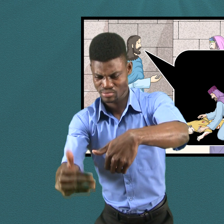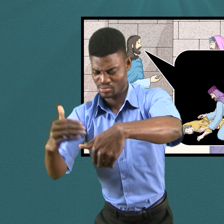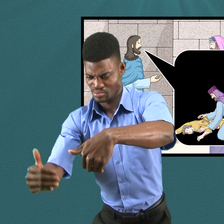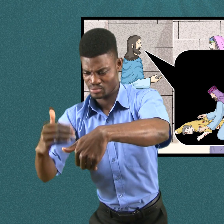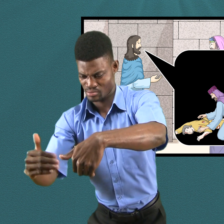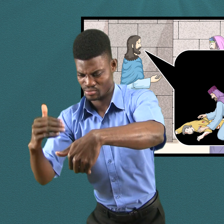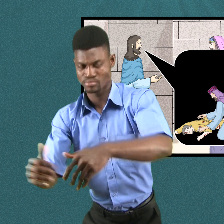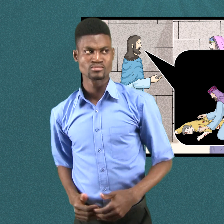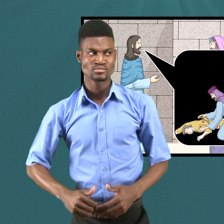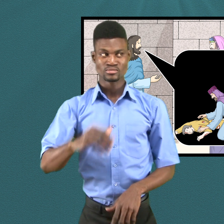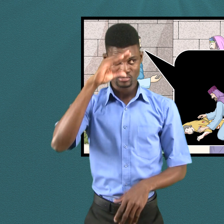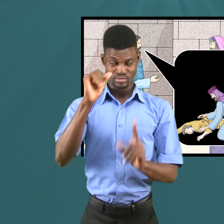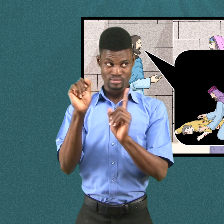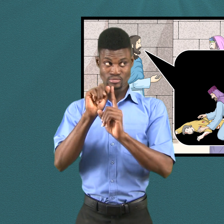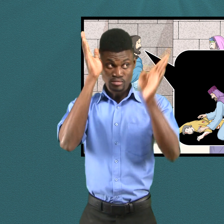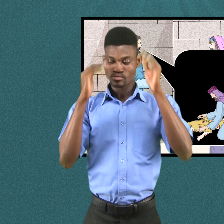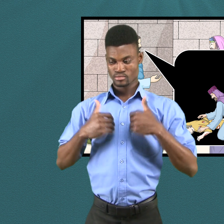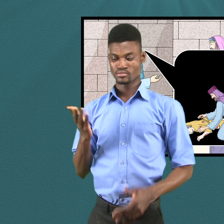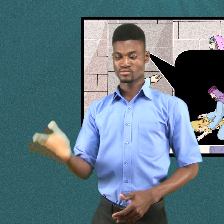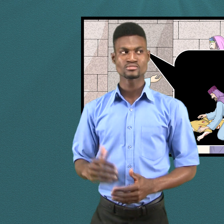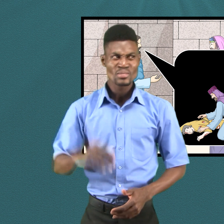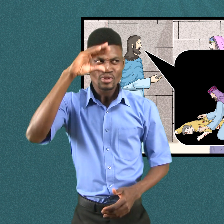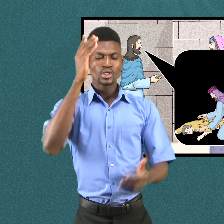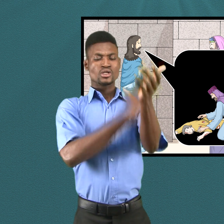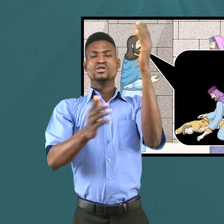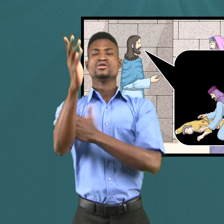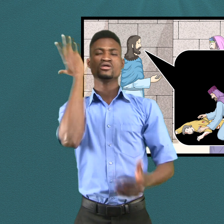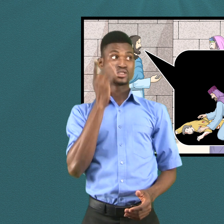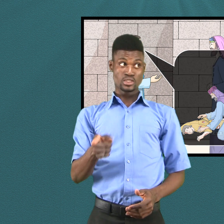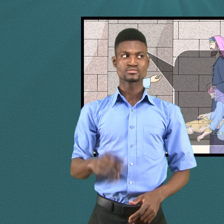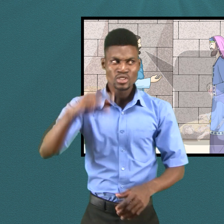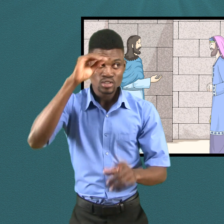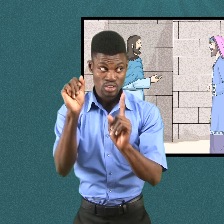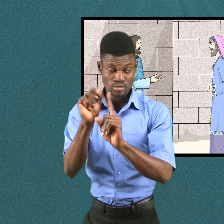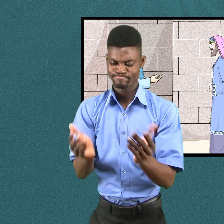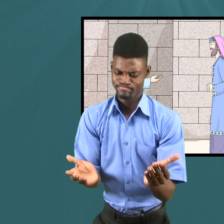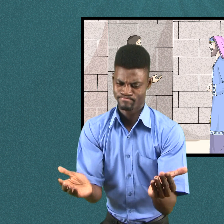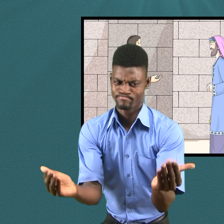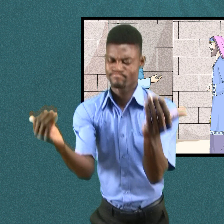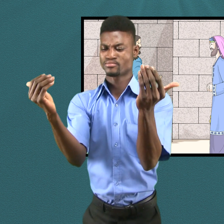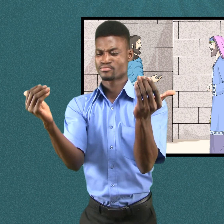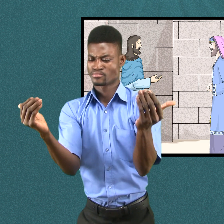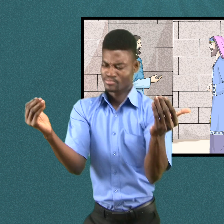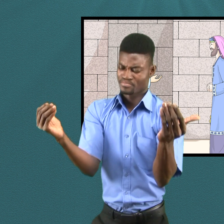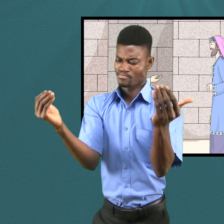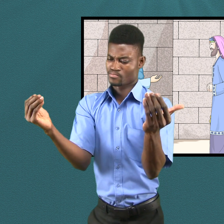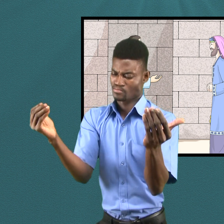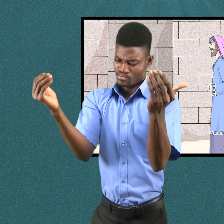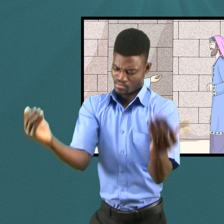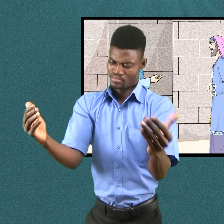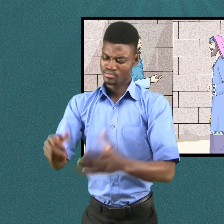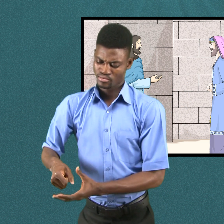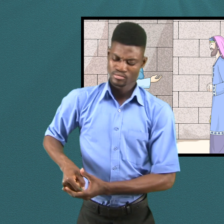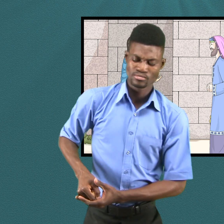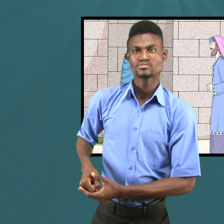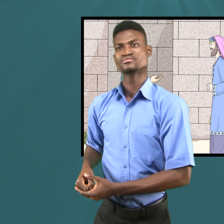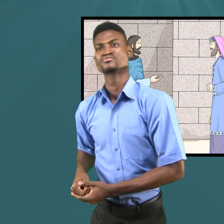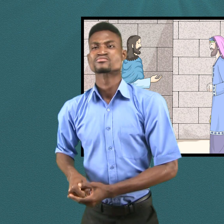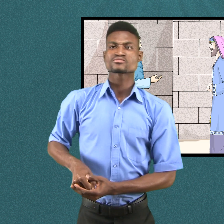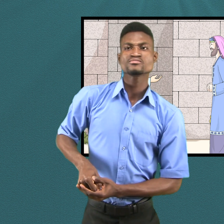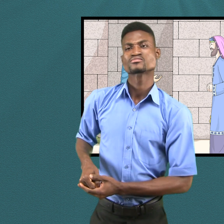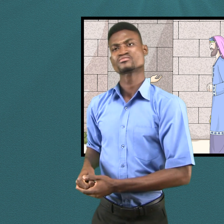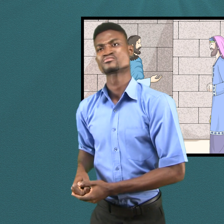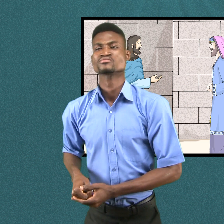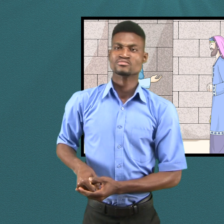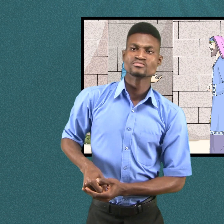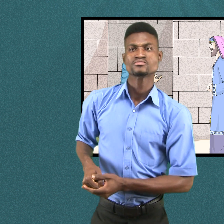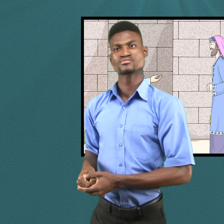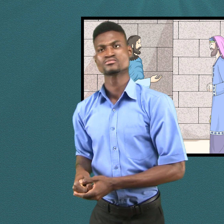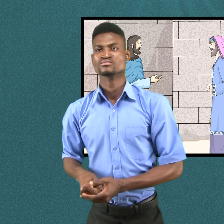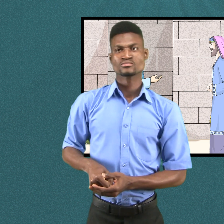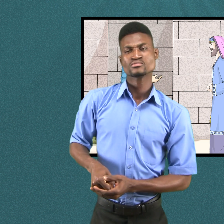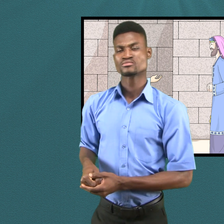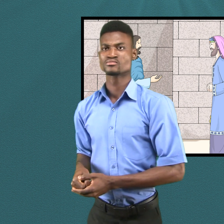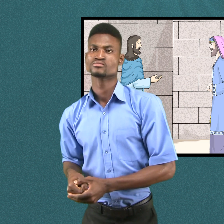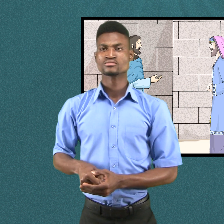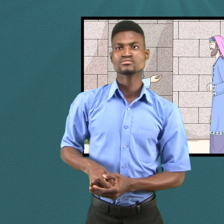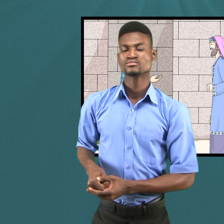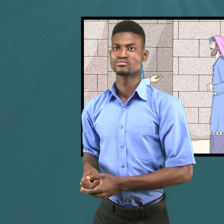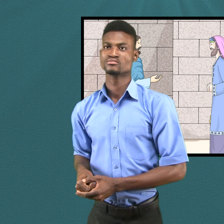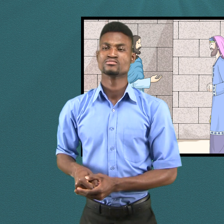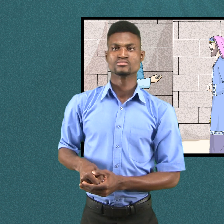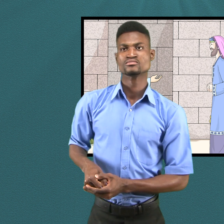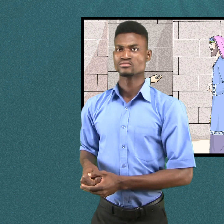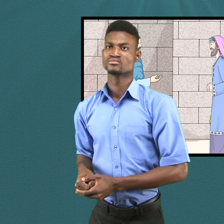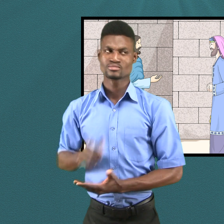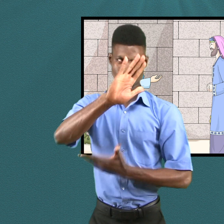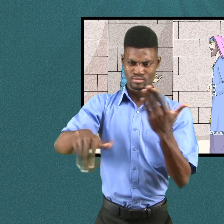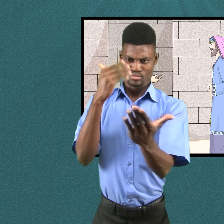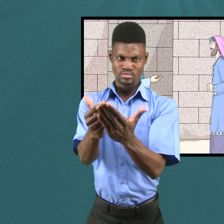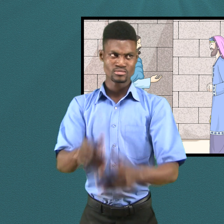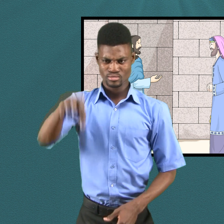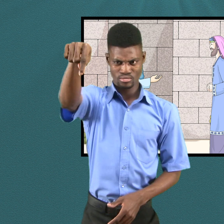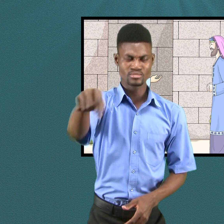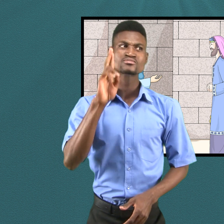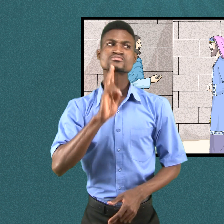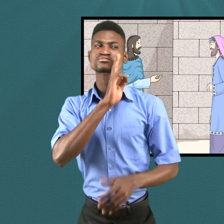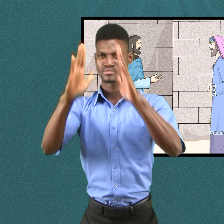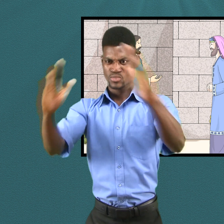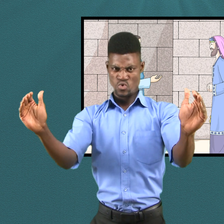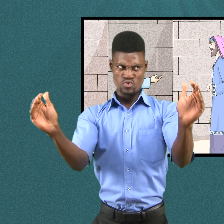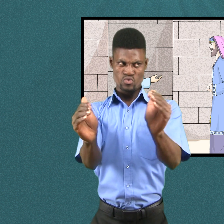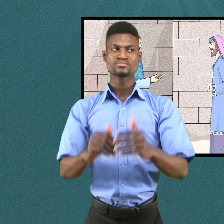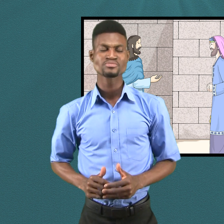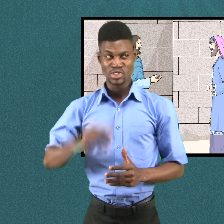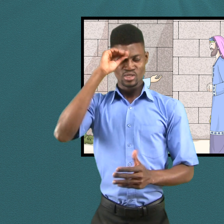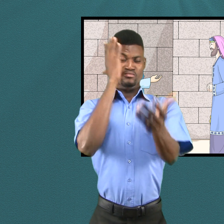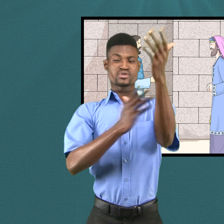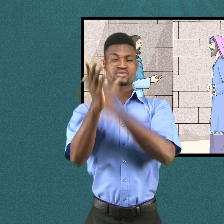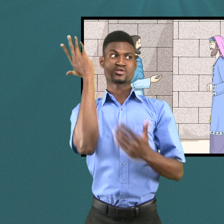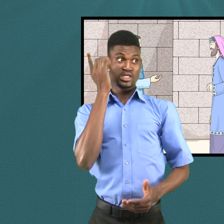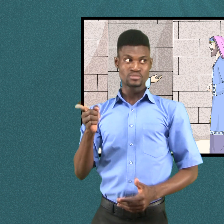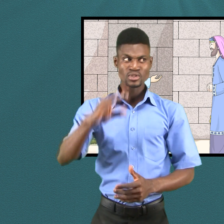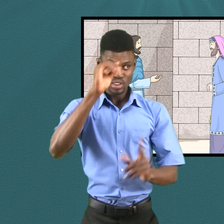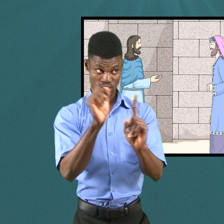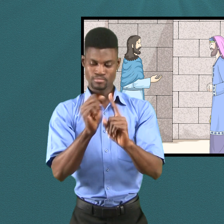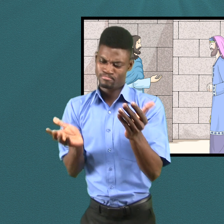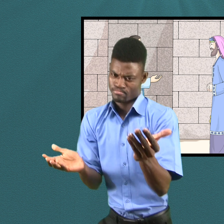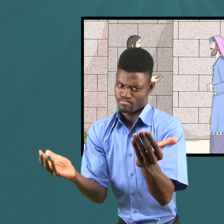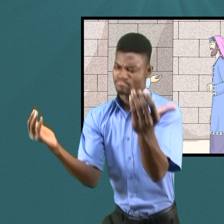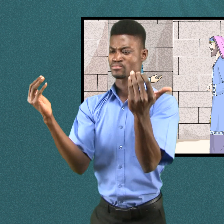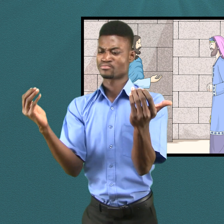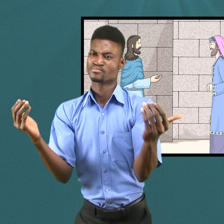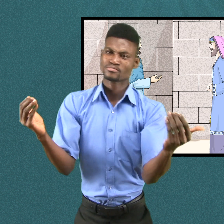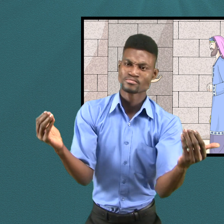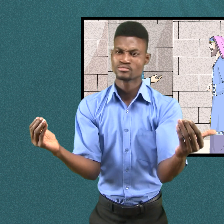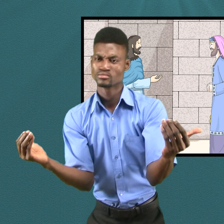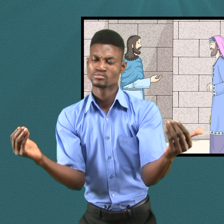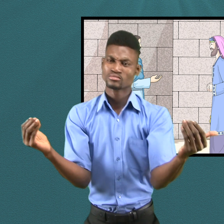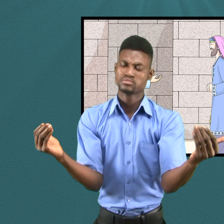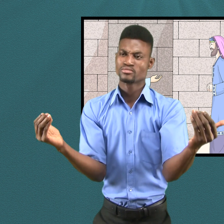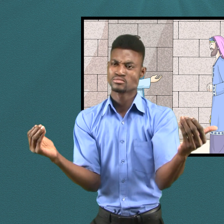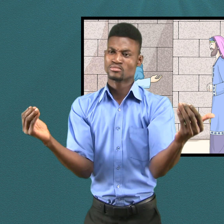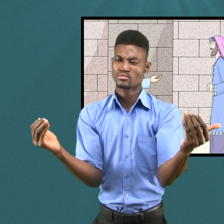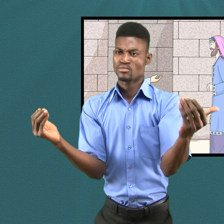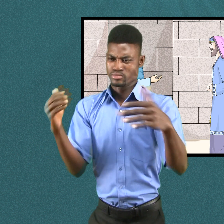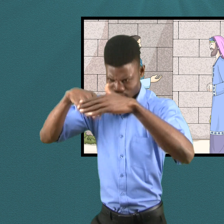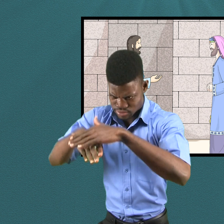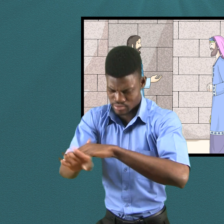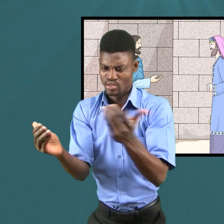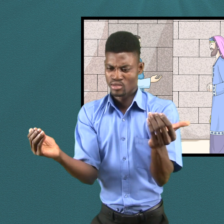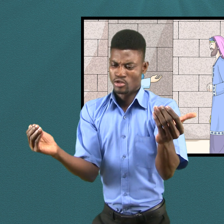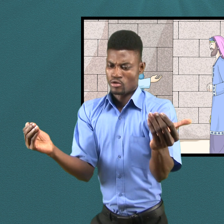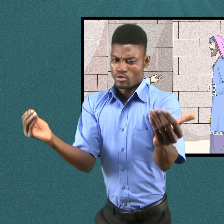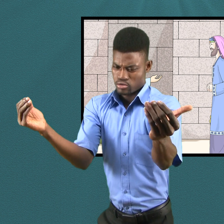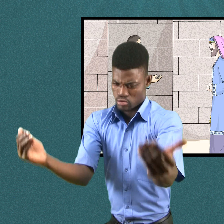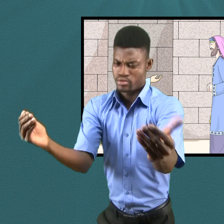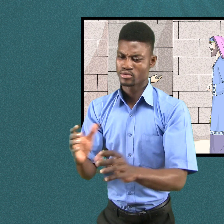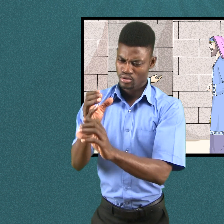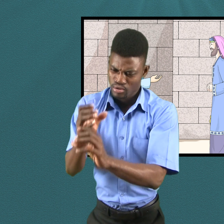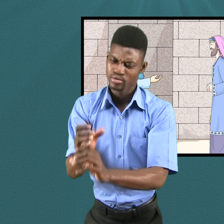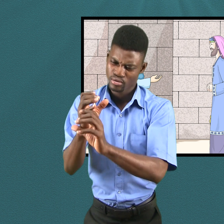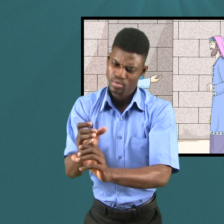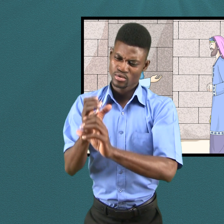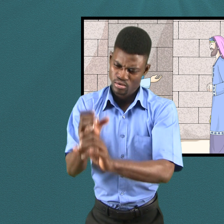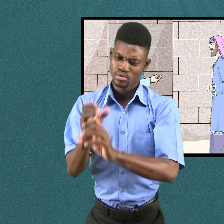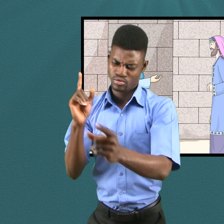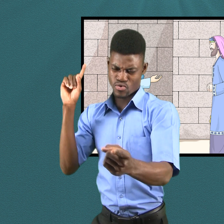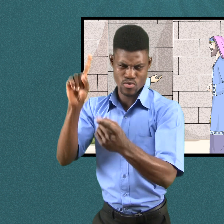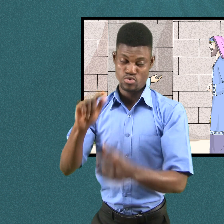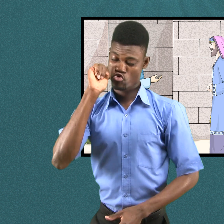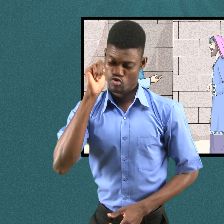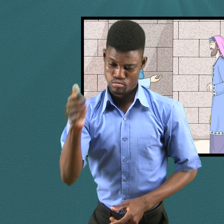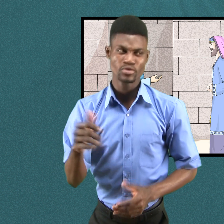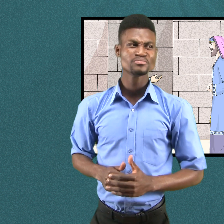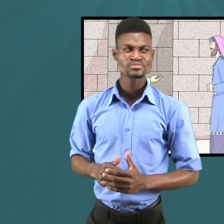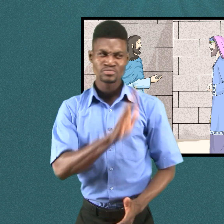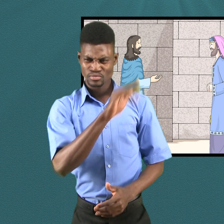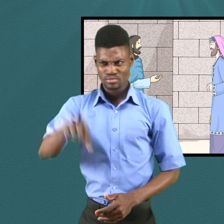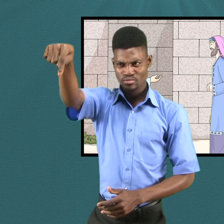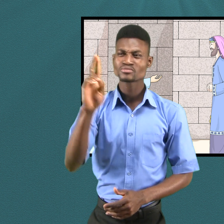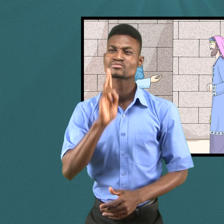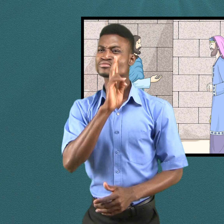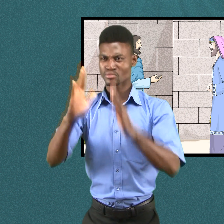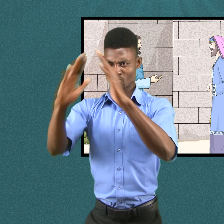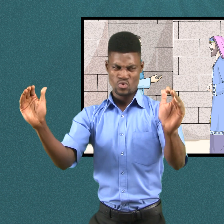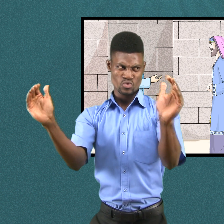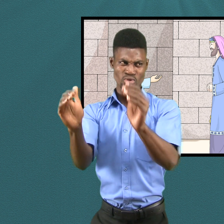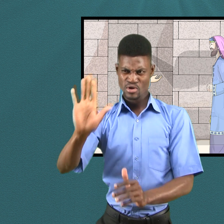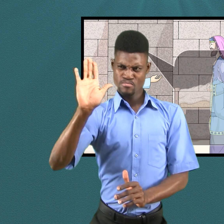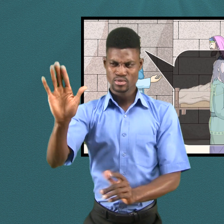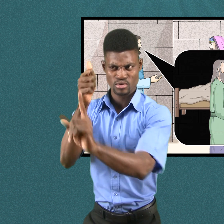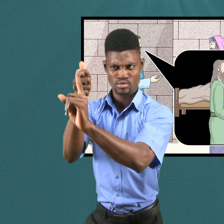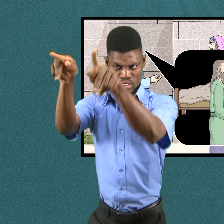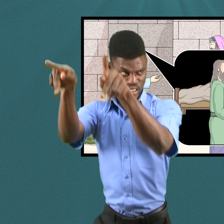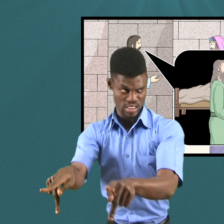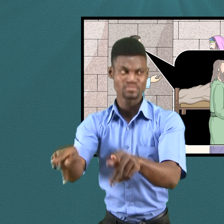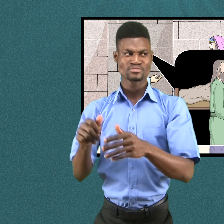Then he put him on his own animal, brought him to an inn, and took care of him.